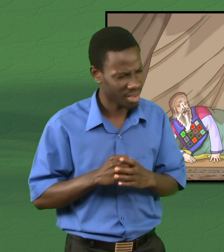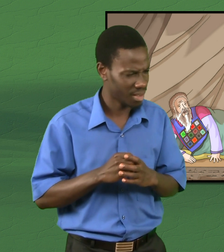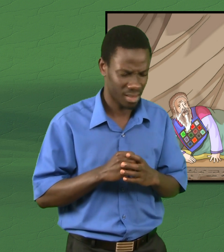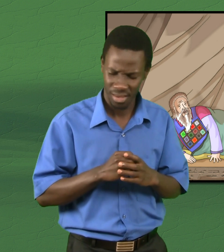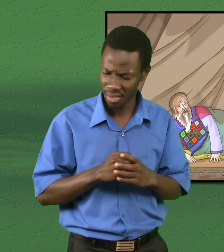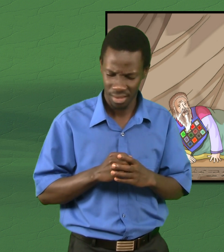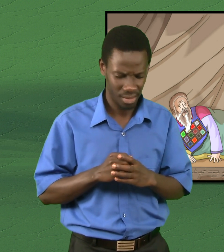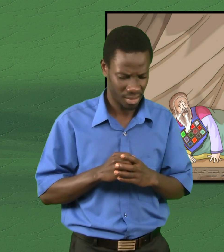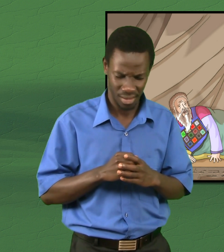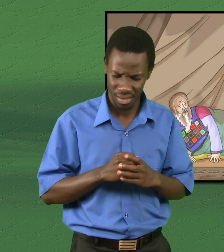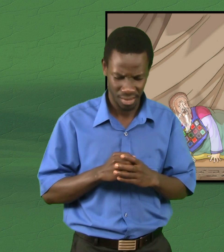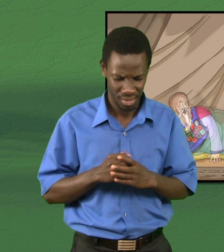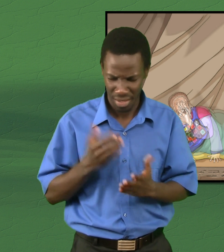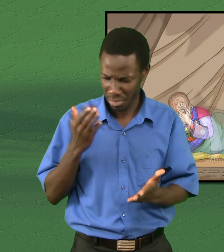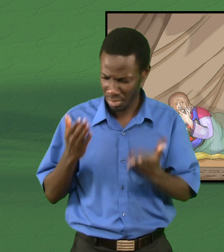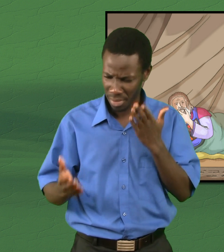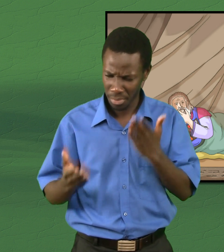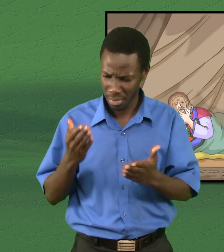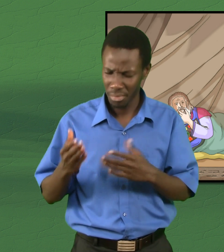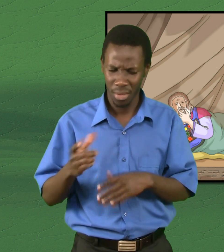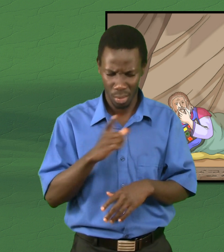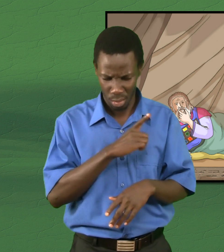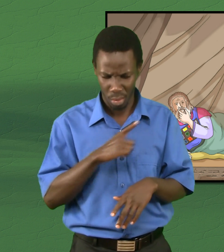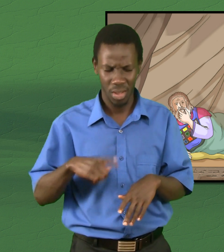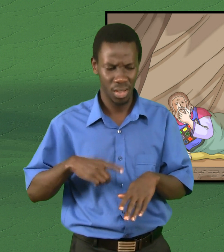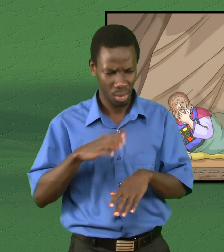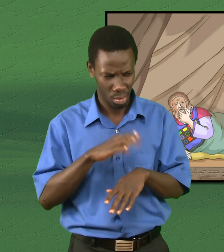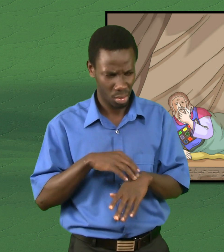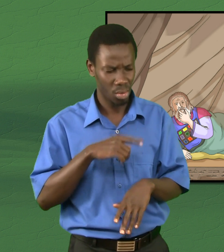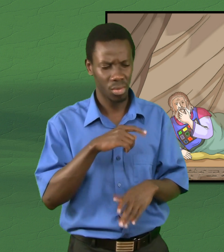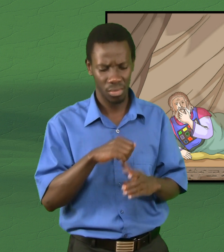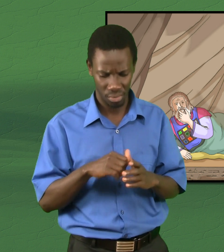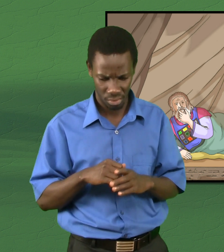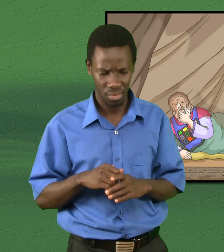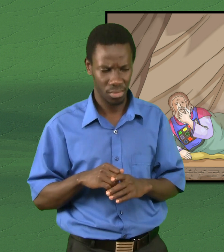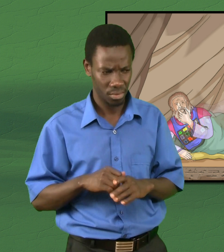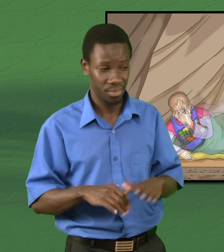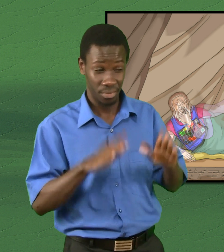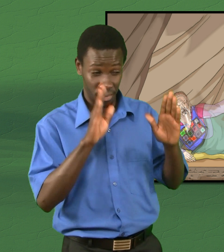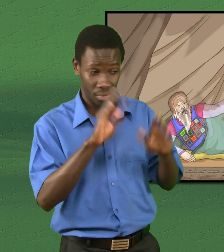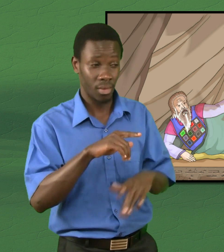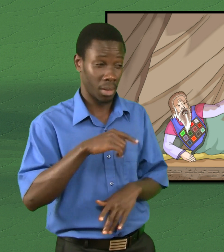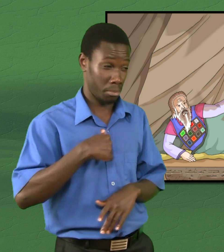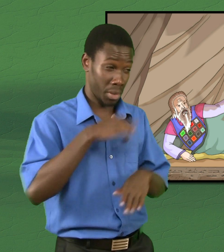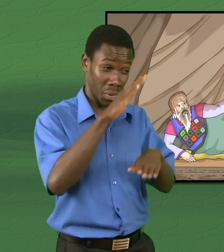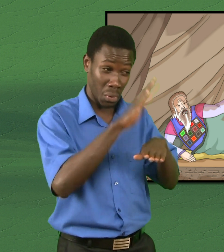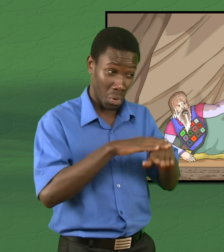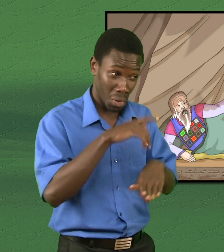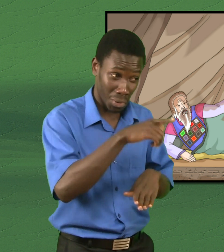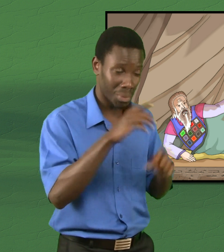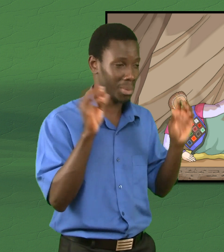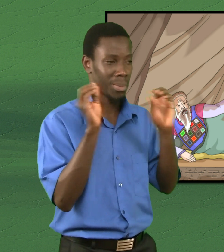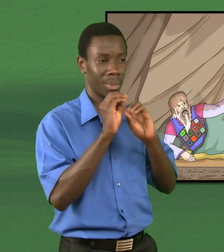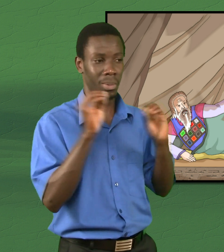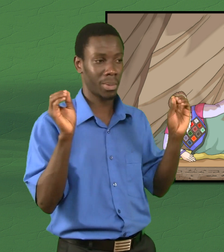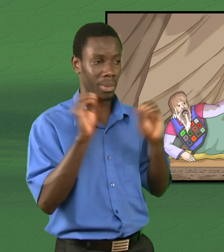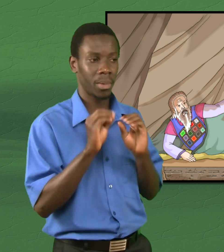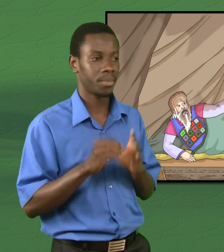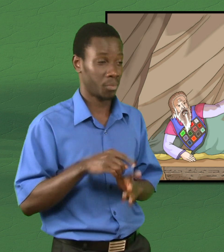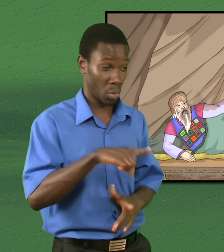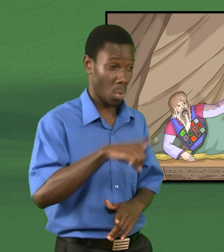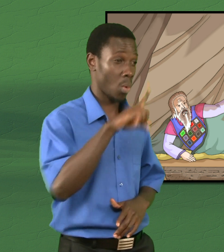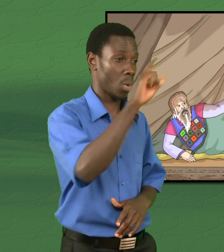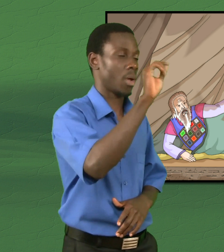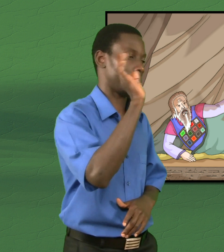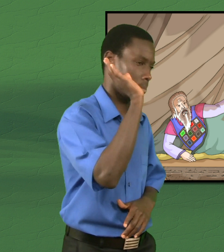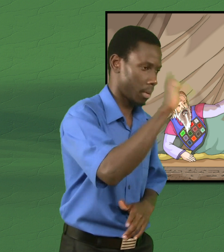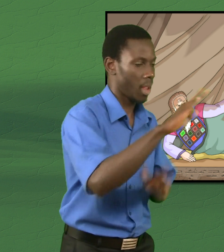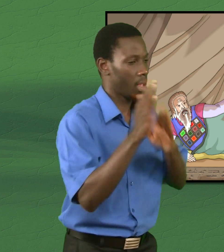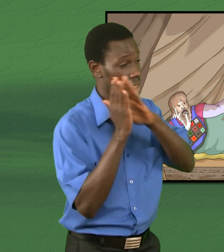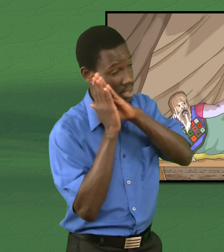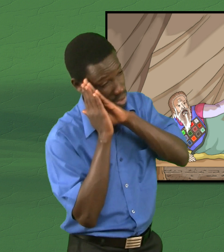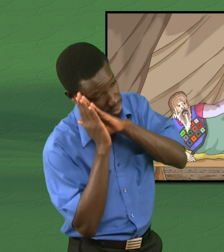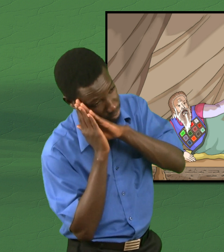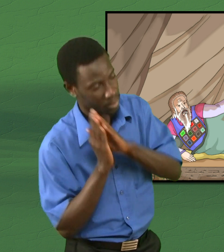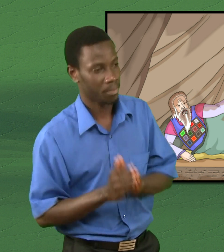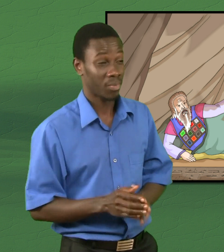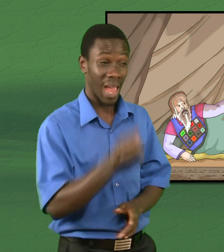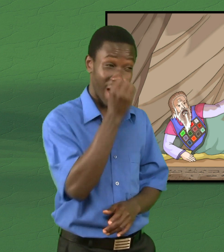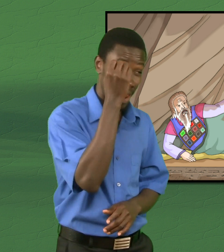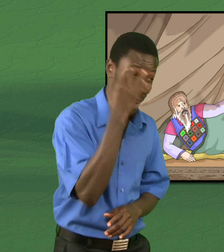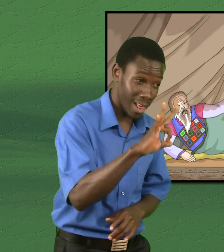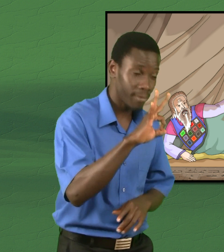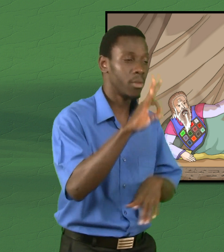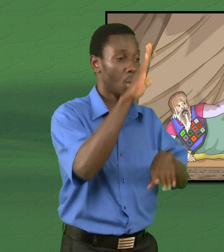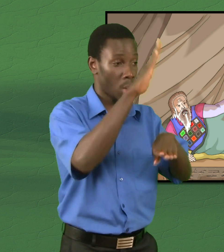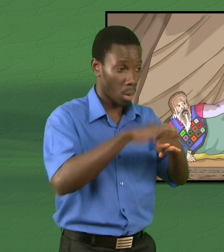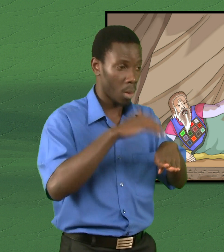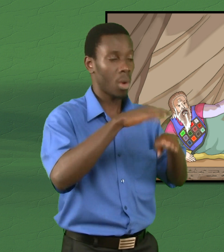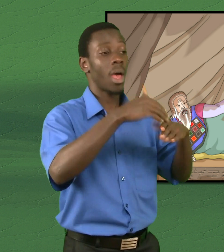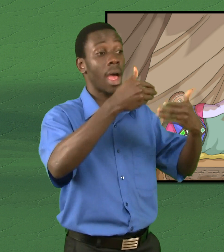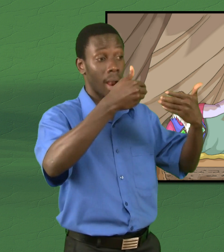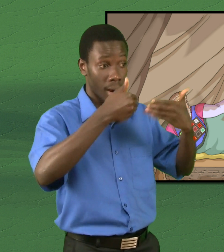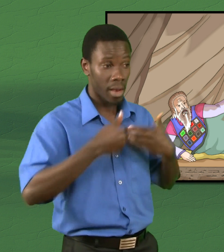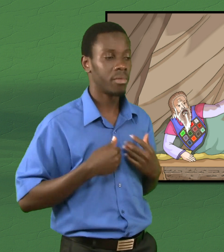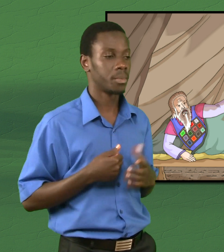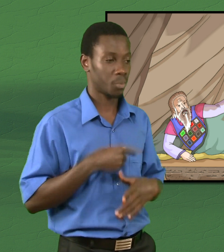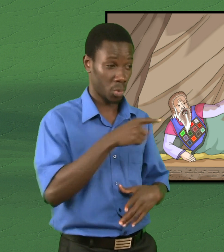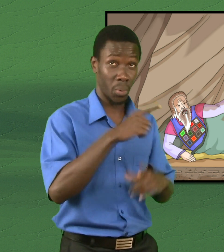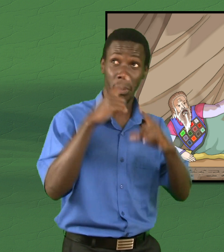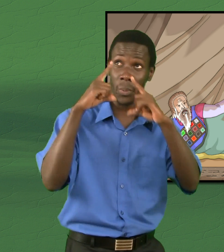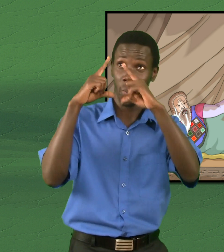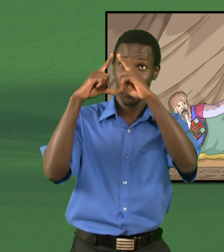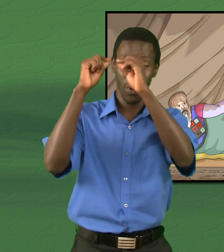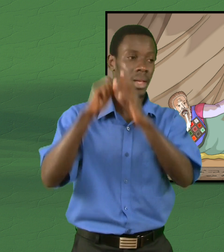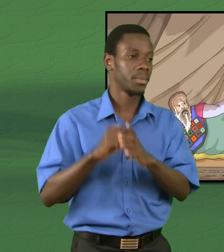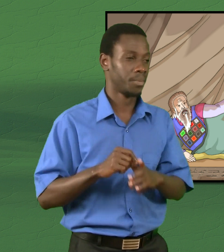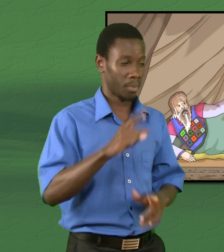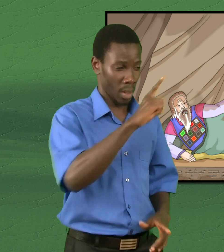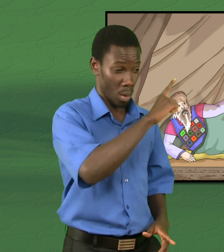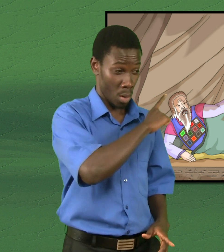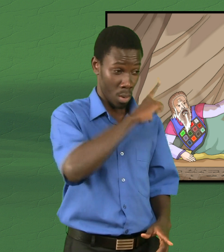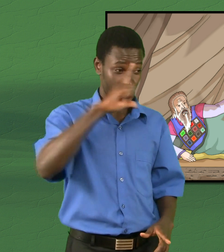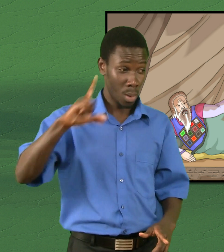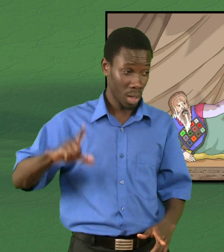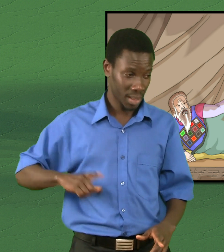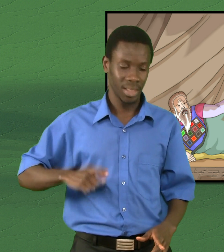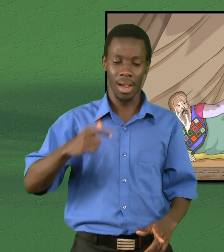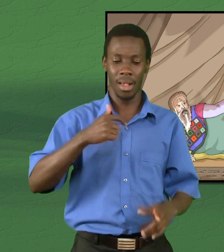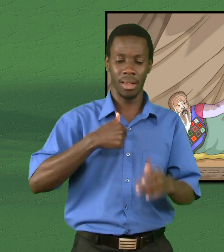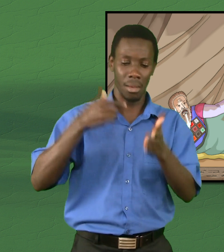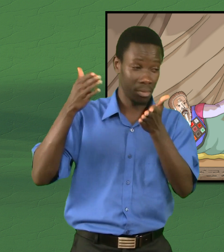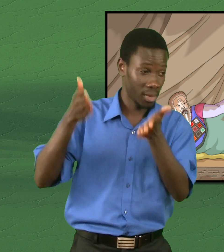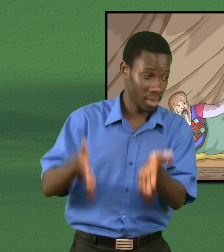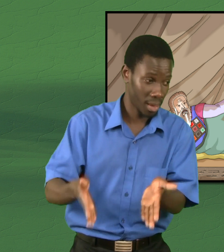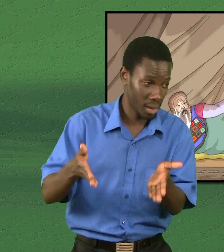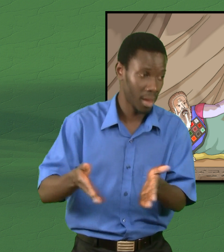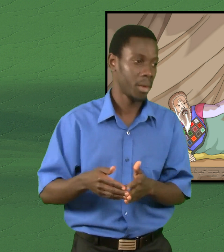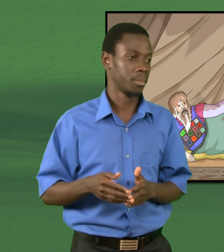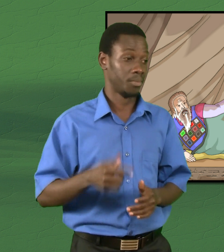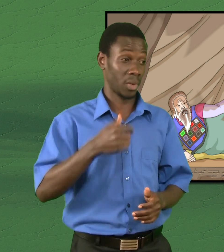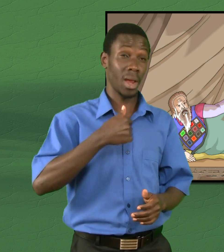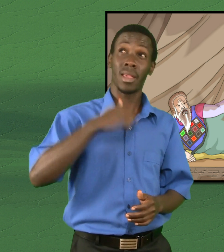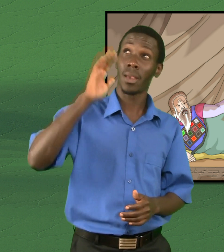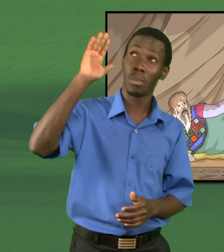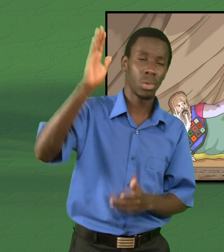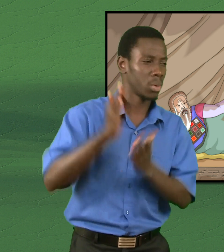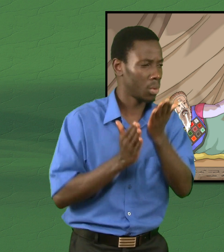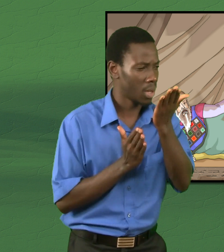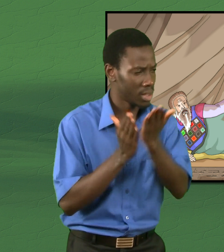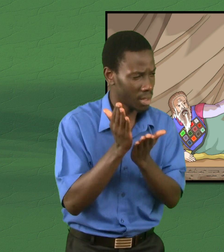Then Eli realized that it was the LORD who was calling the boy.